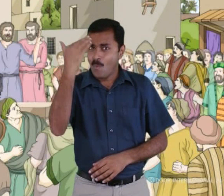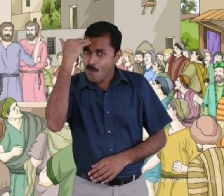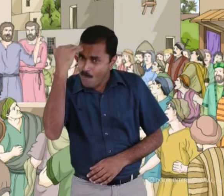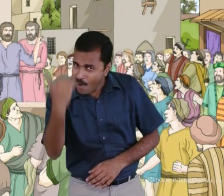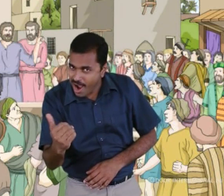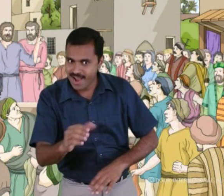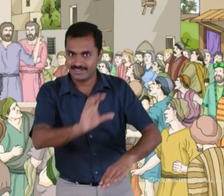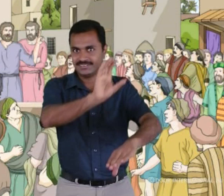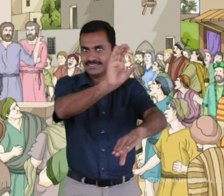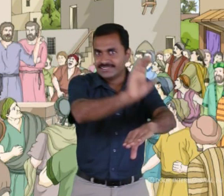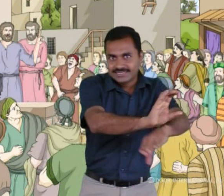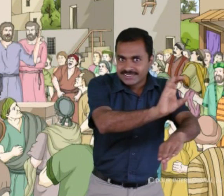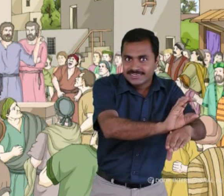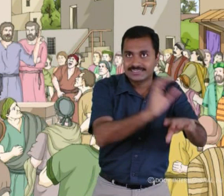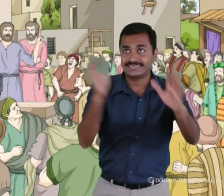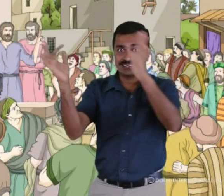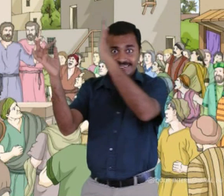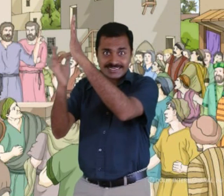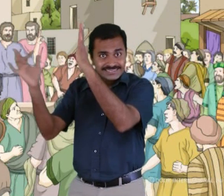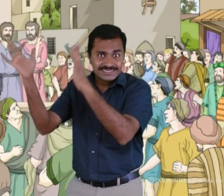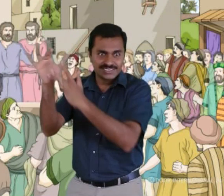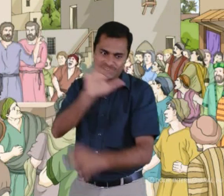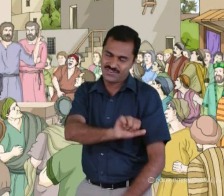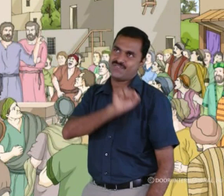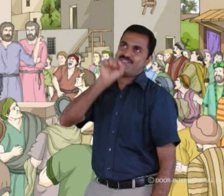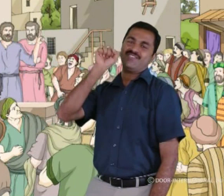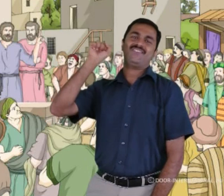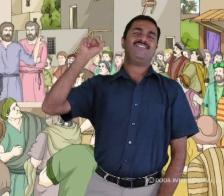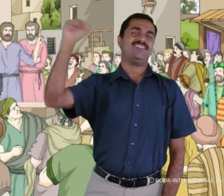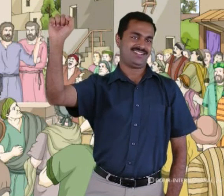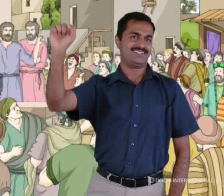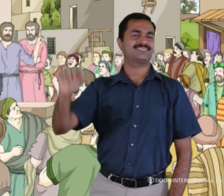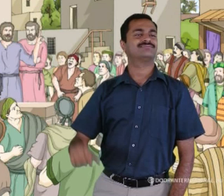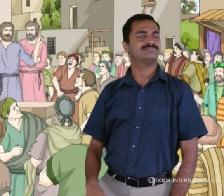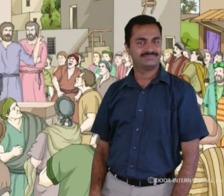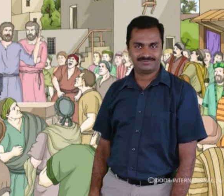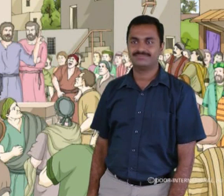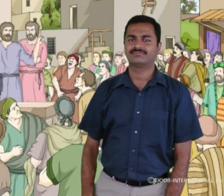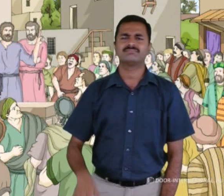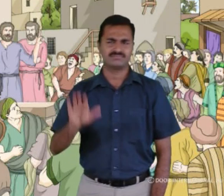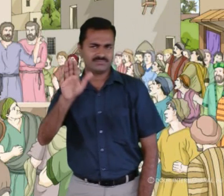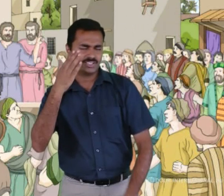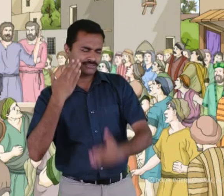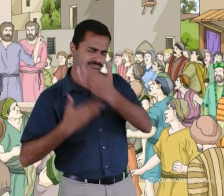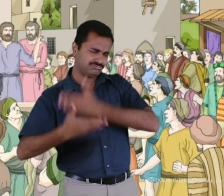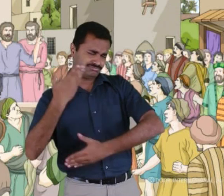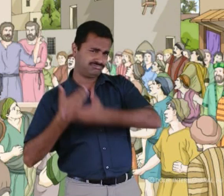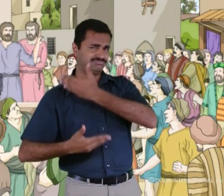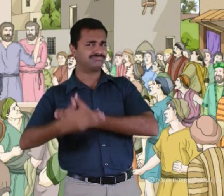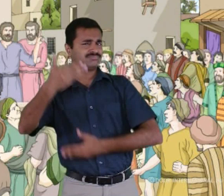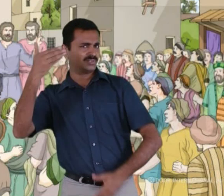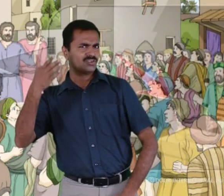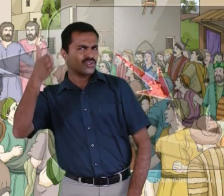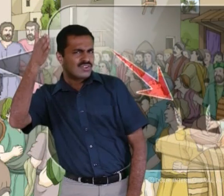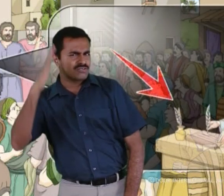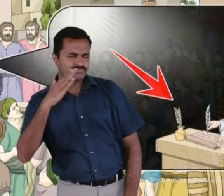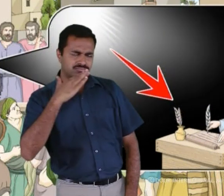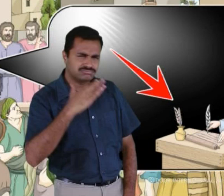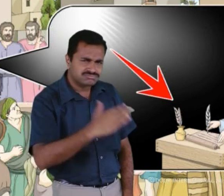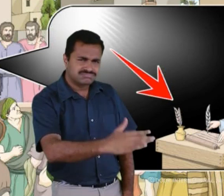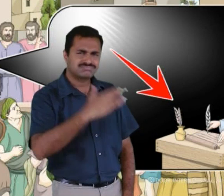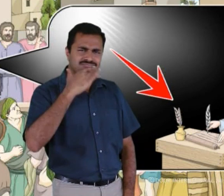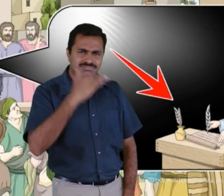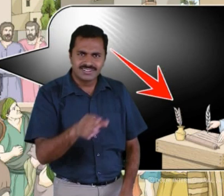For we are members of His body.